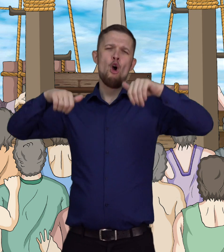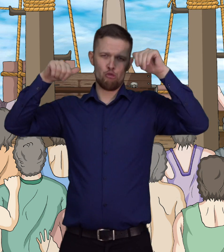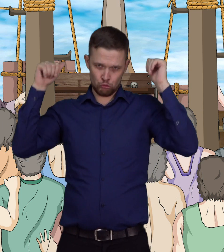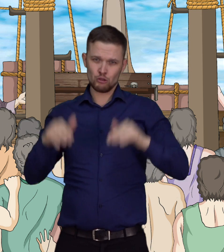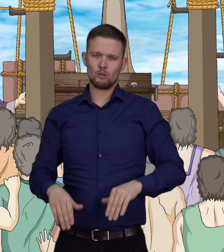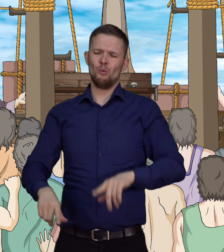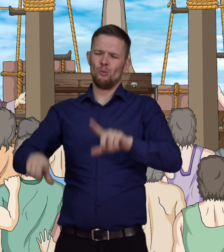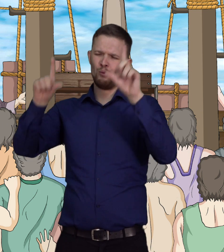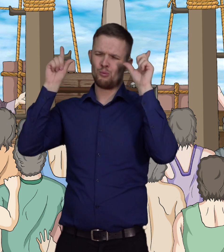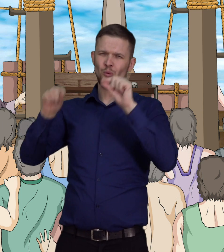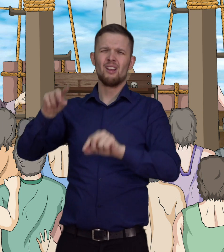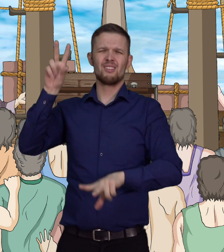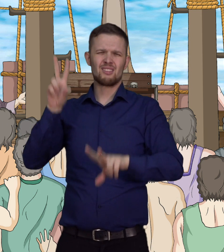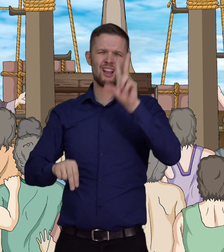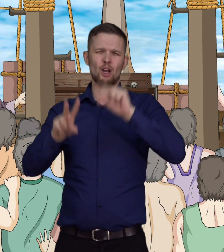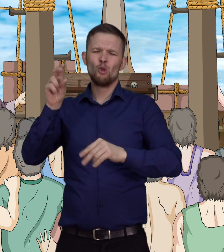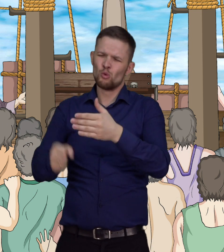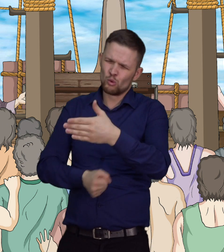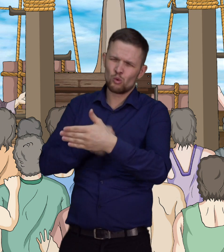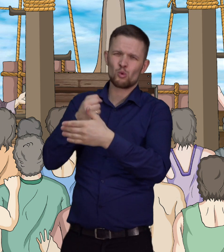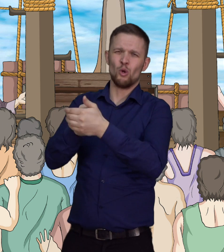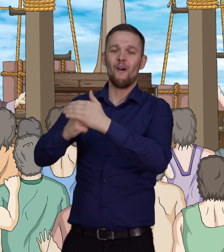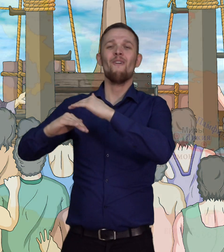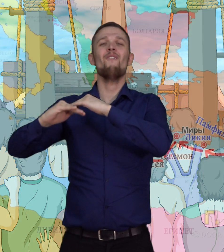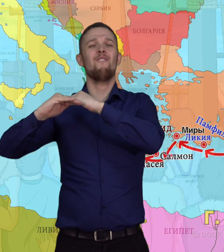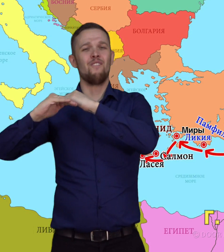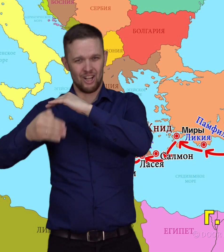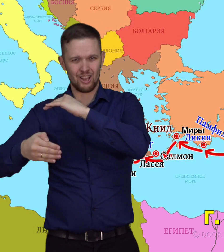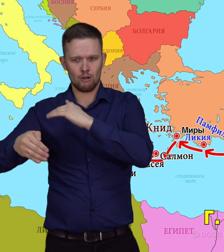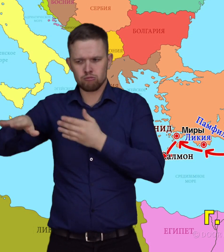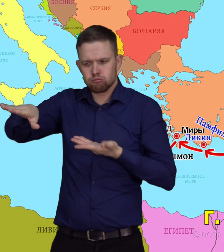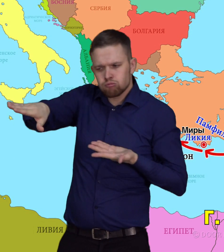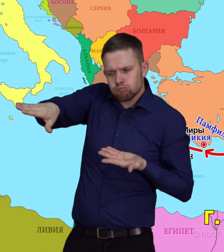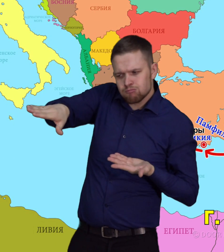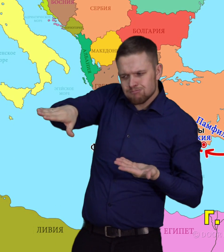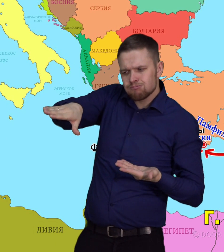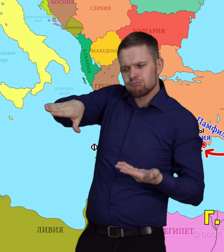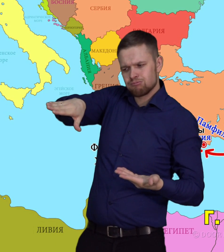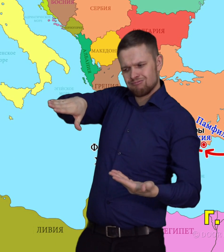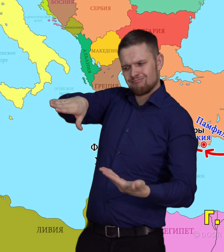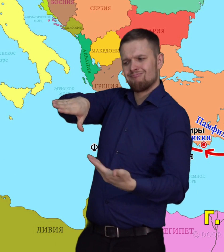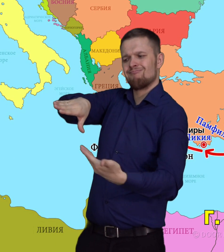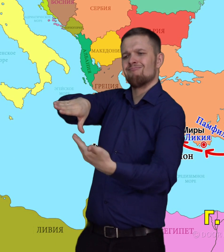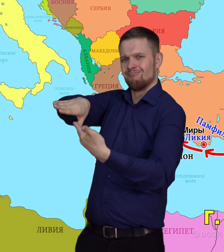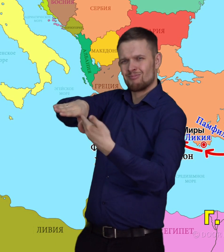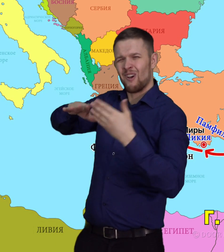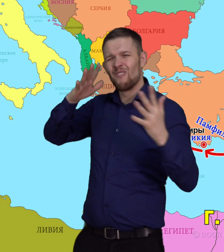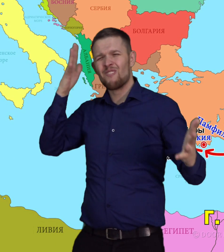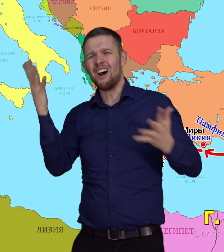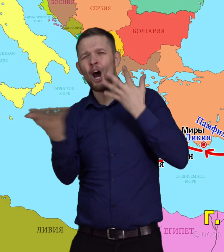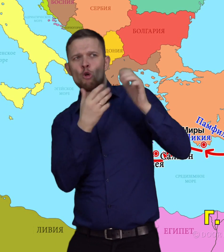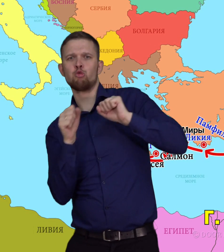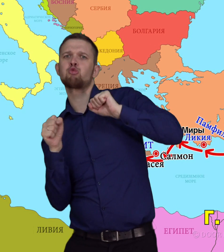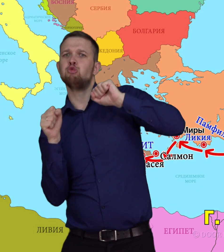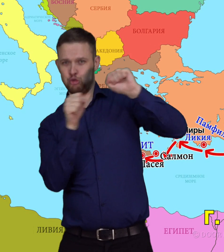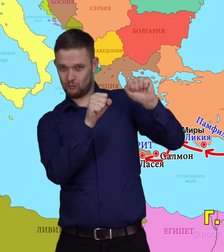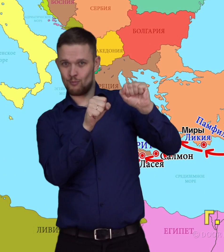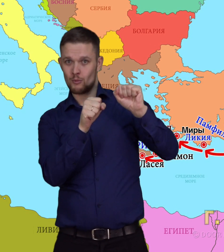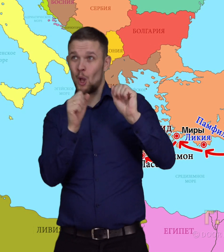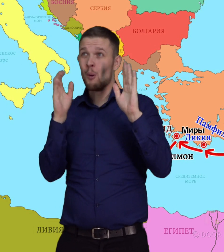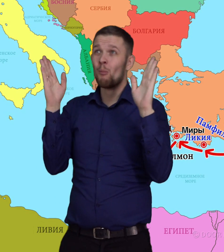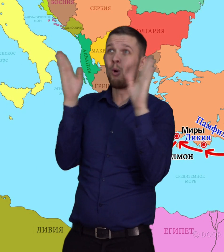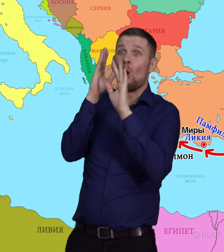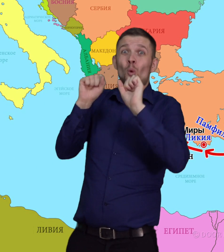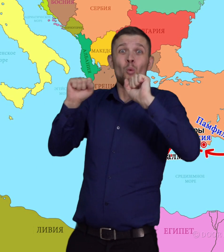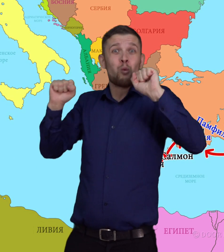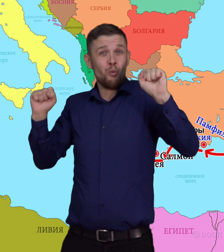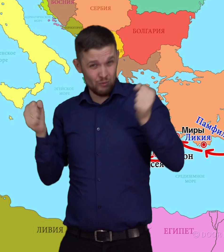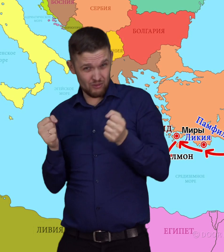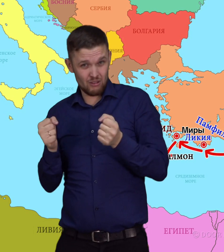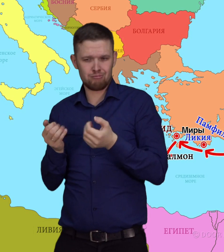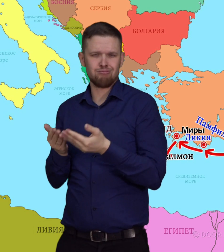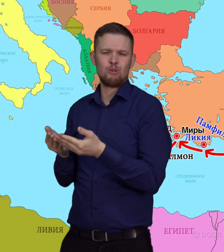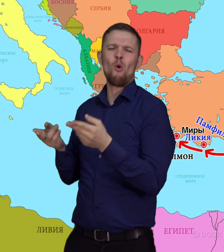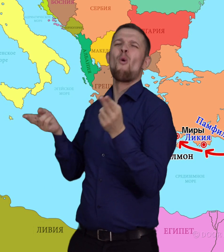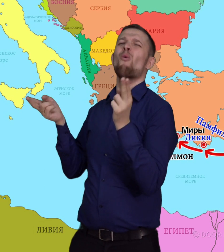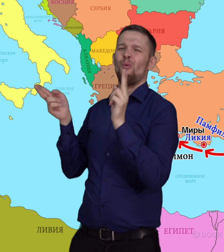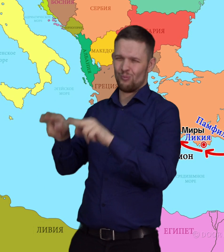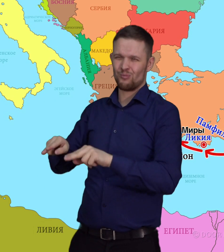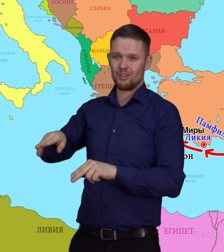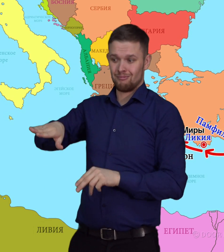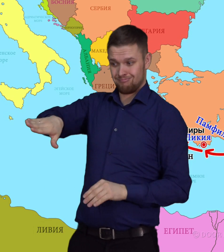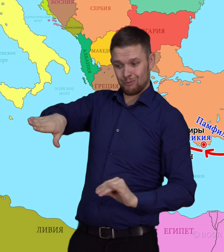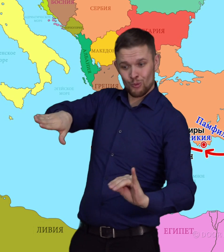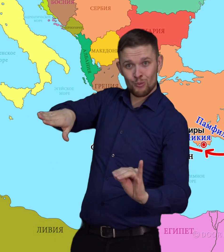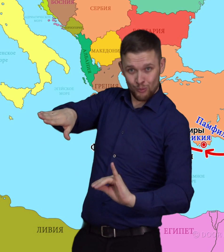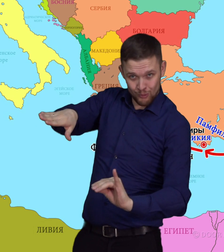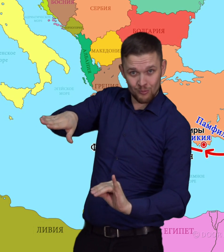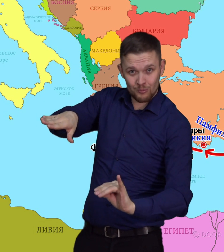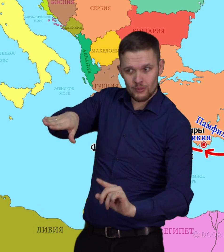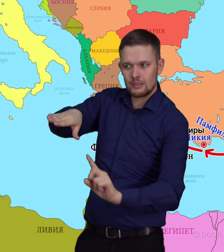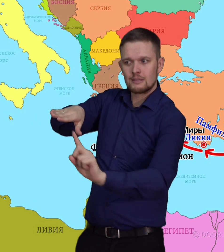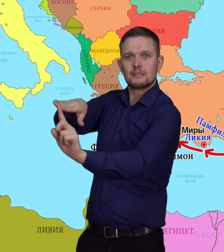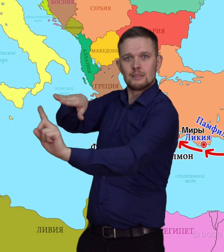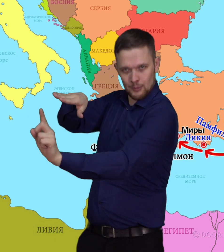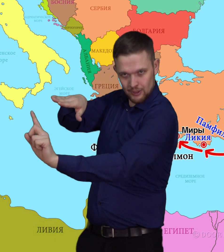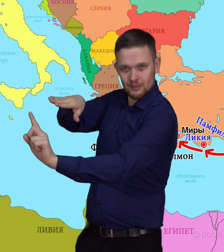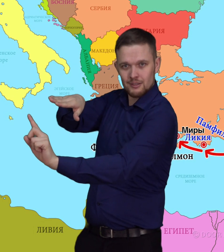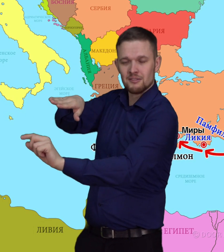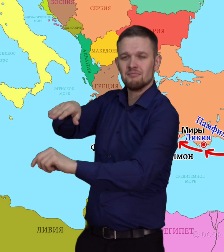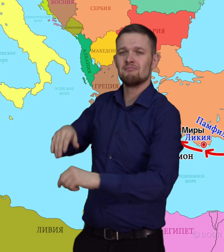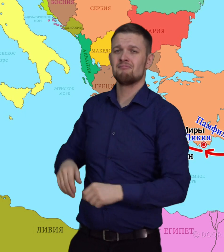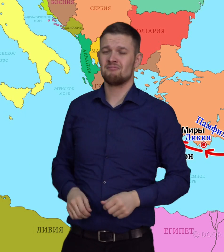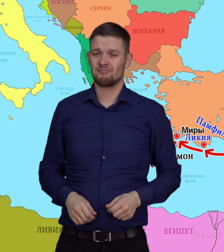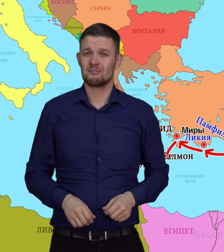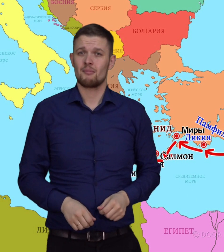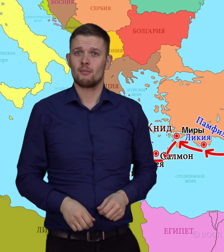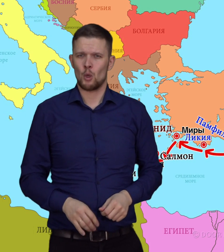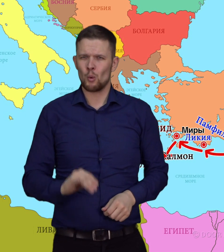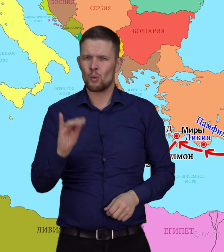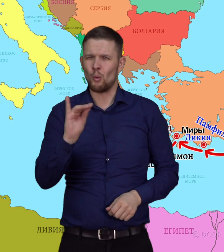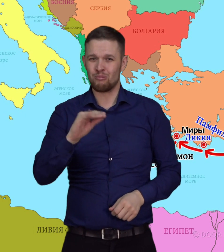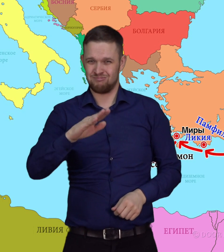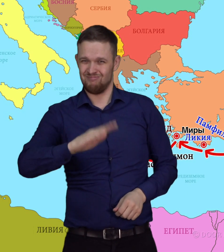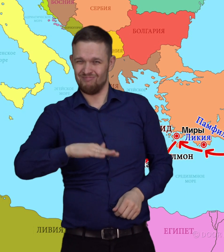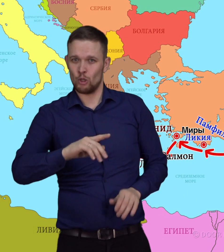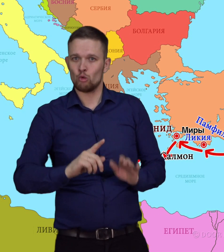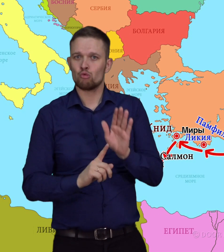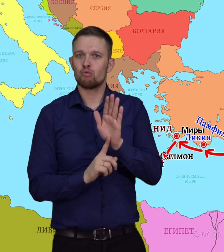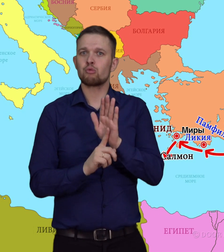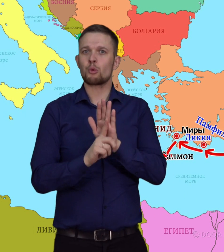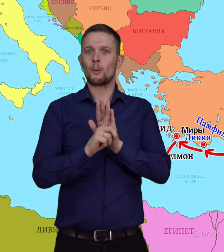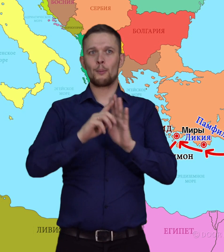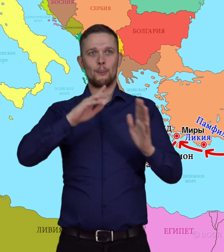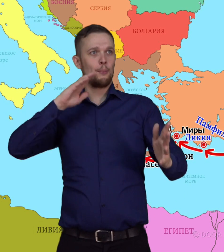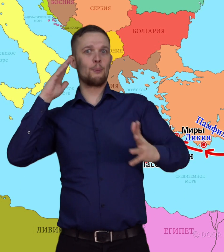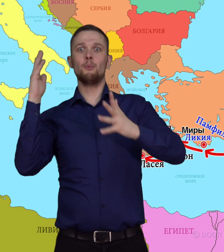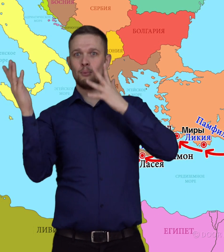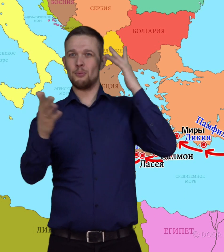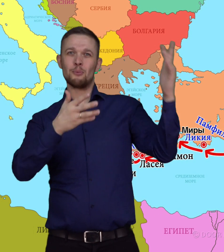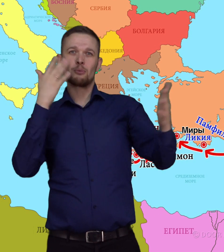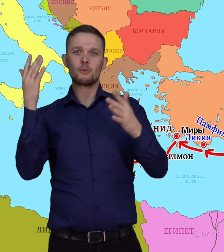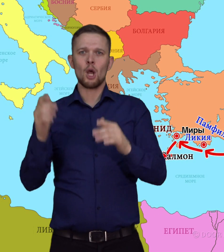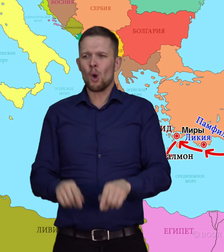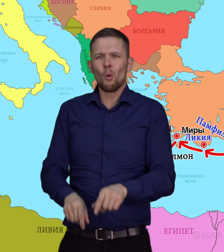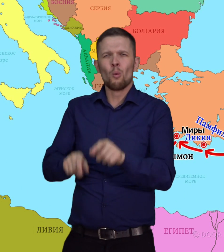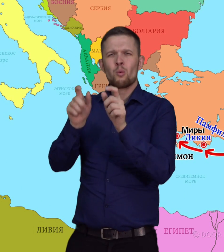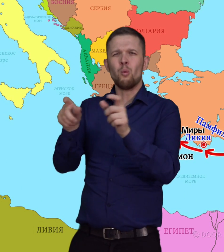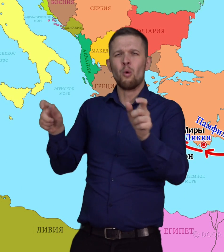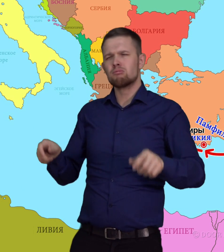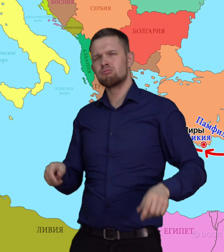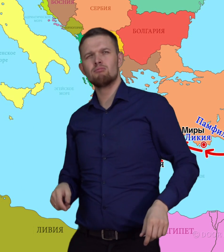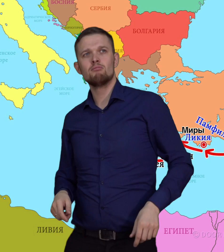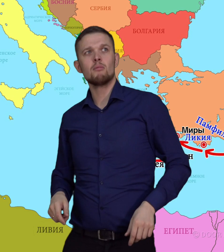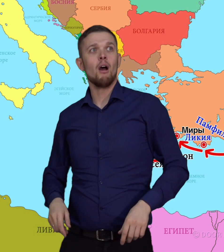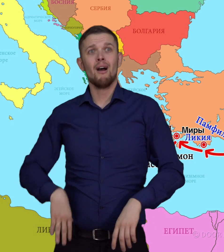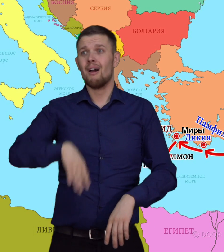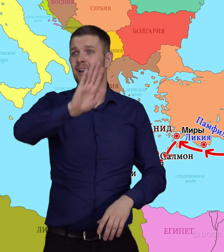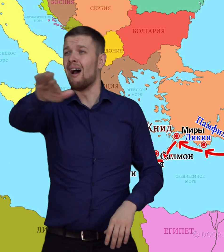Since the harbor was unsuitable to winter in, the majority decided to sail on, if somehow they could reach Phoenix to winter there.